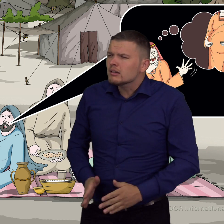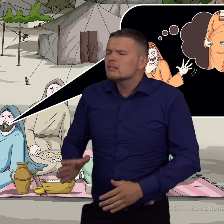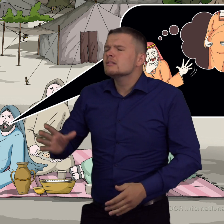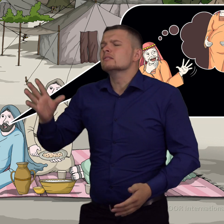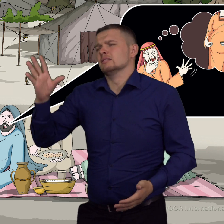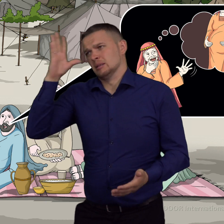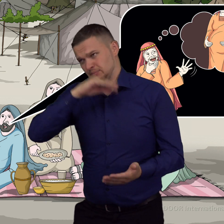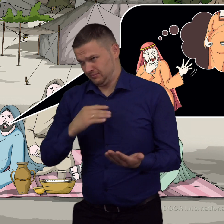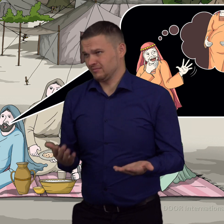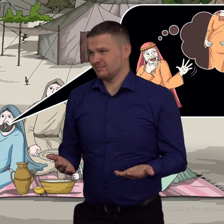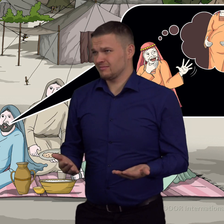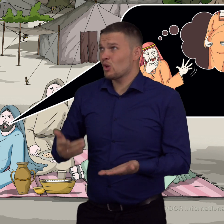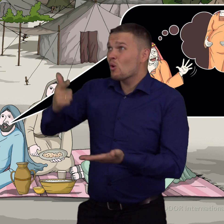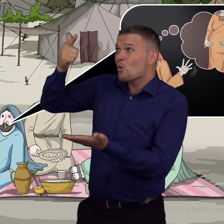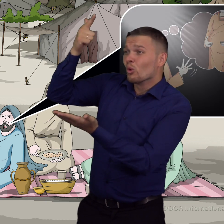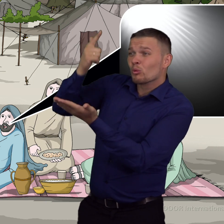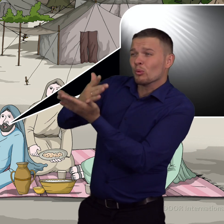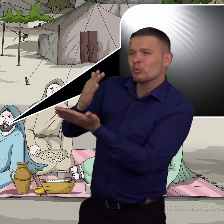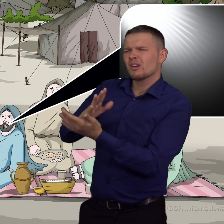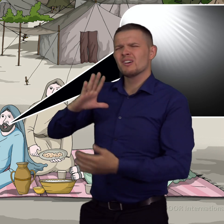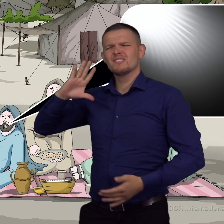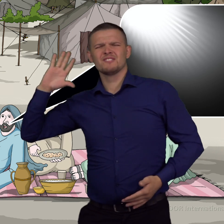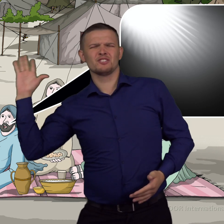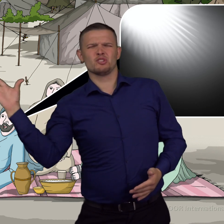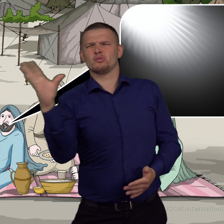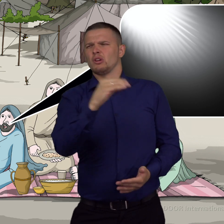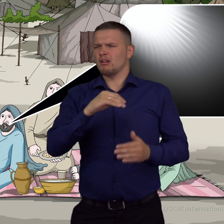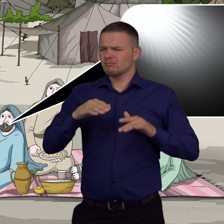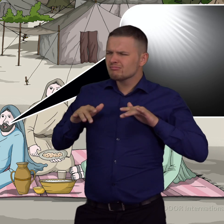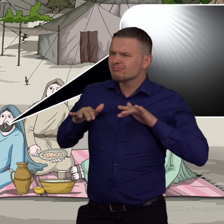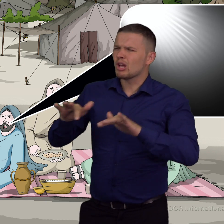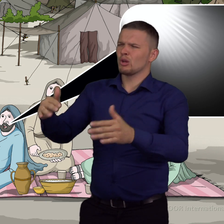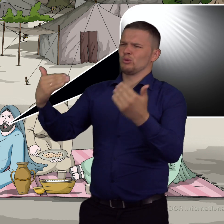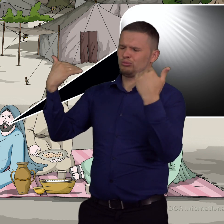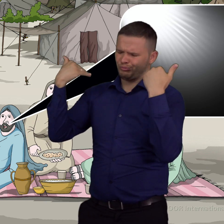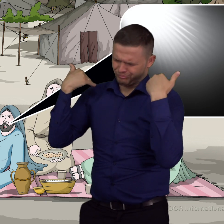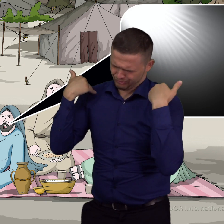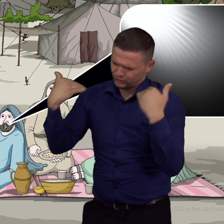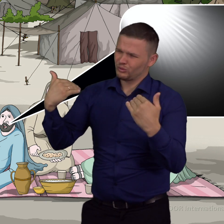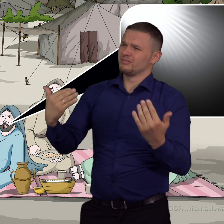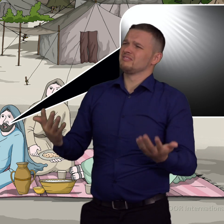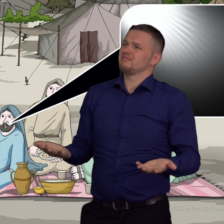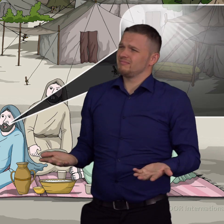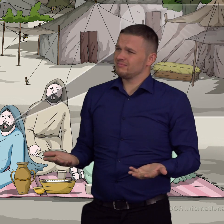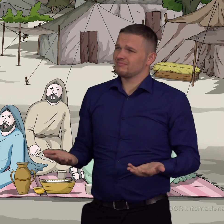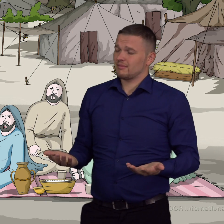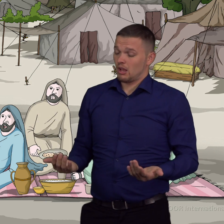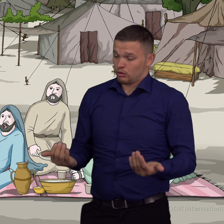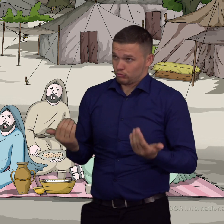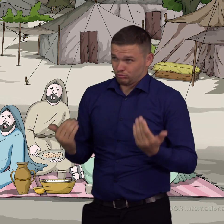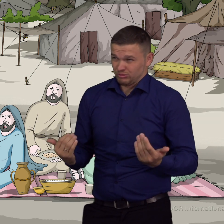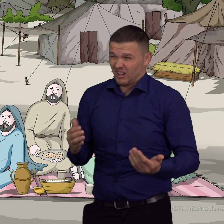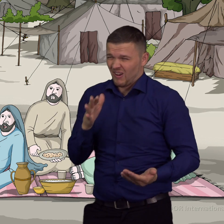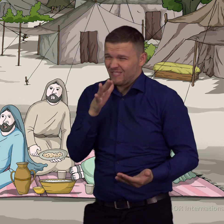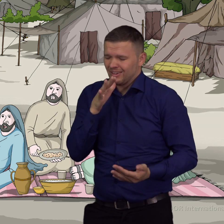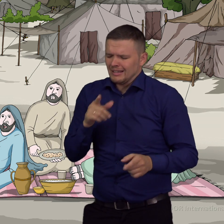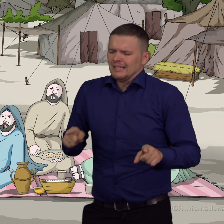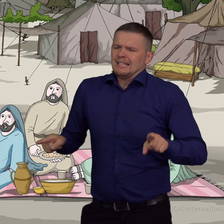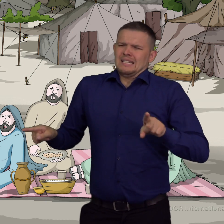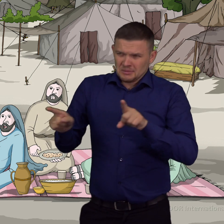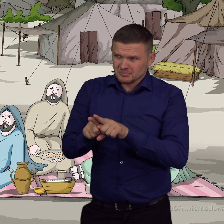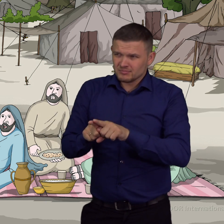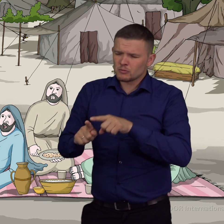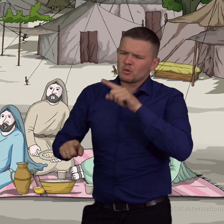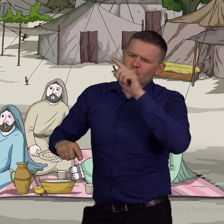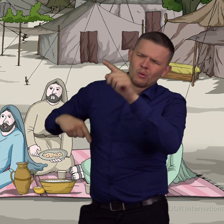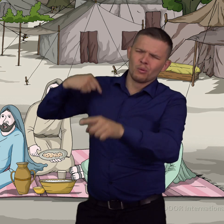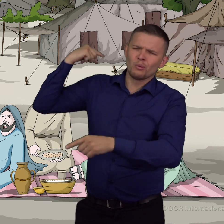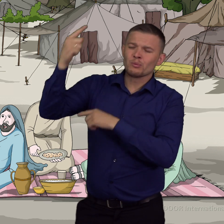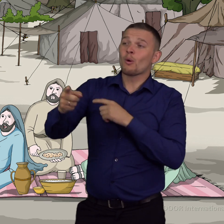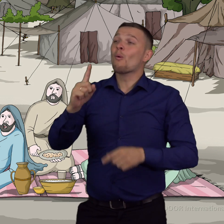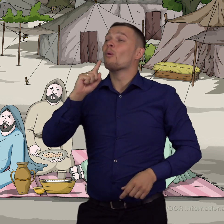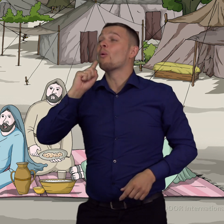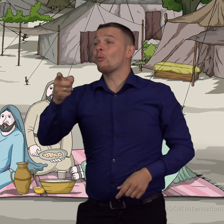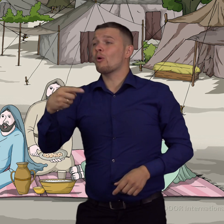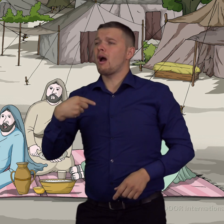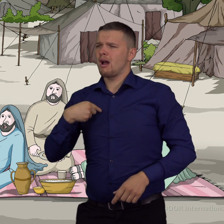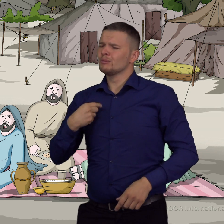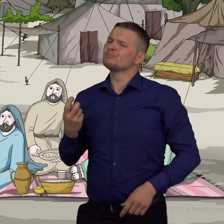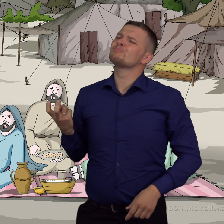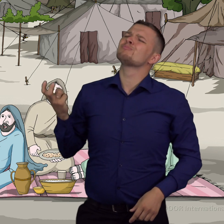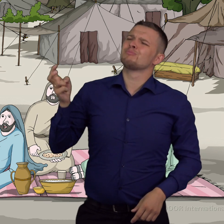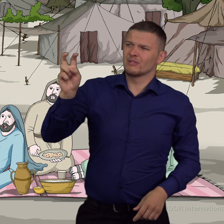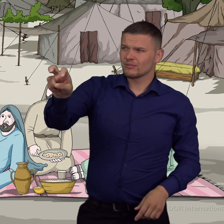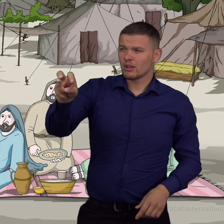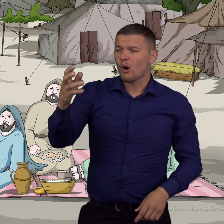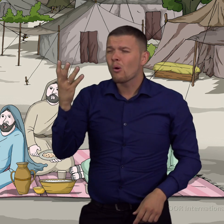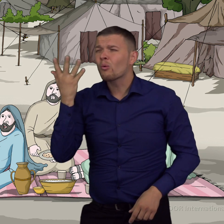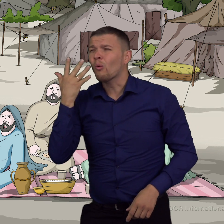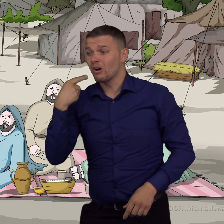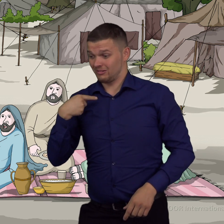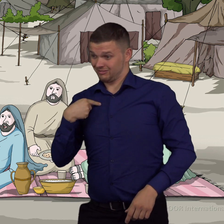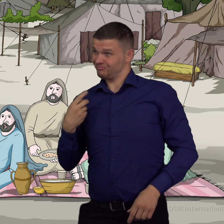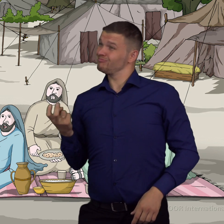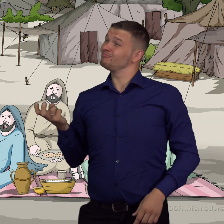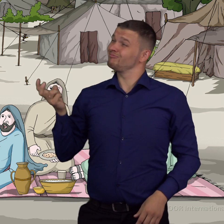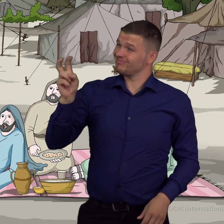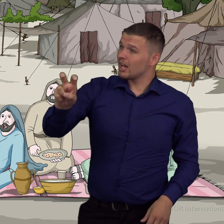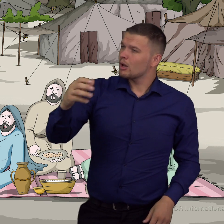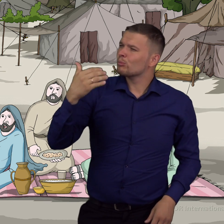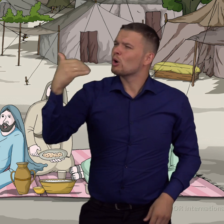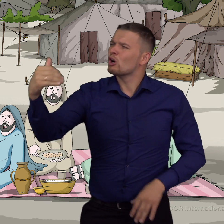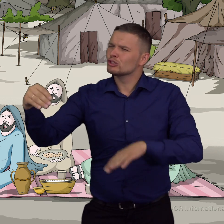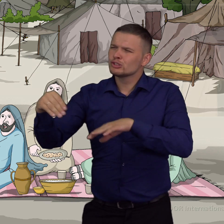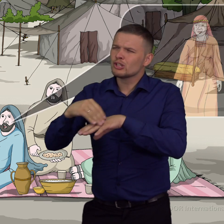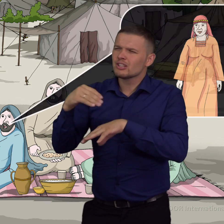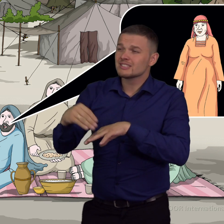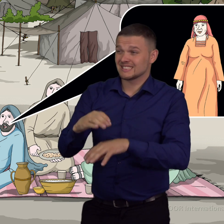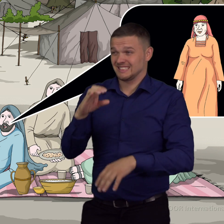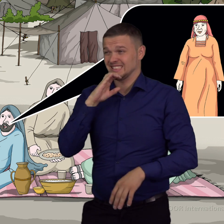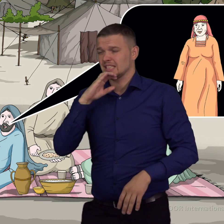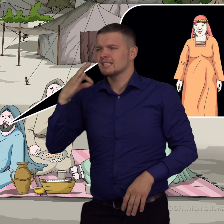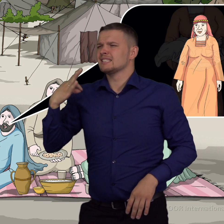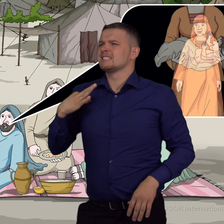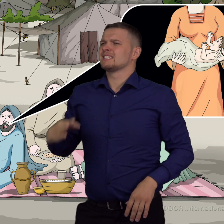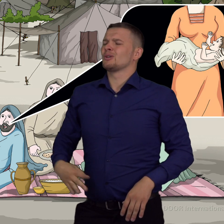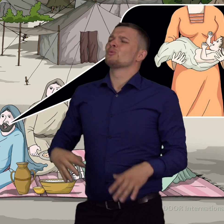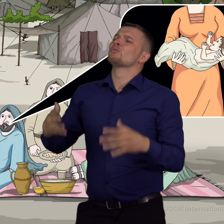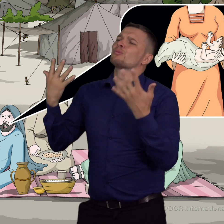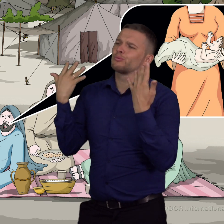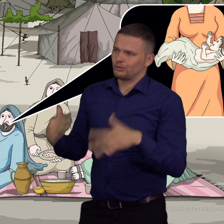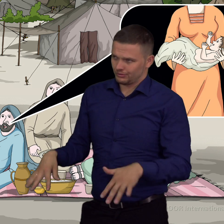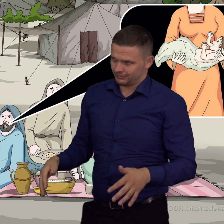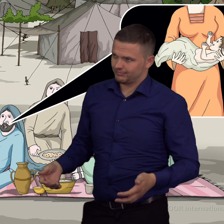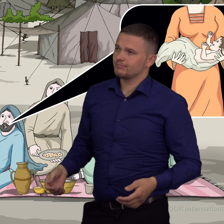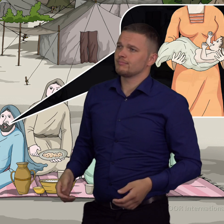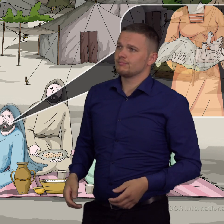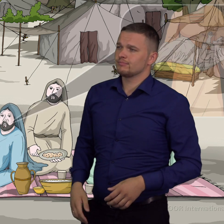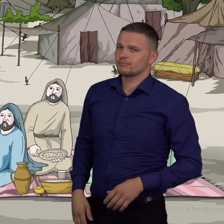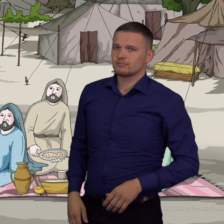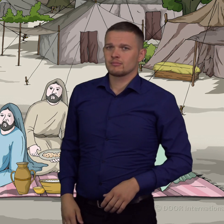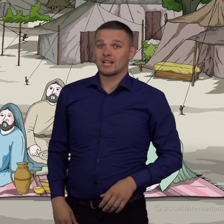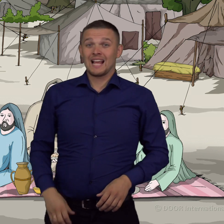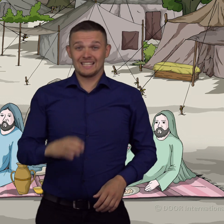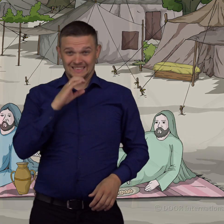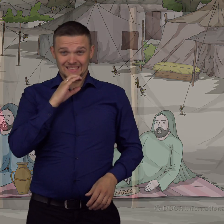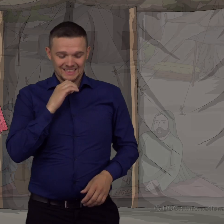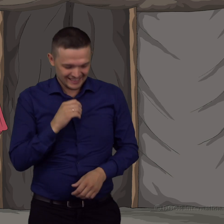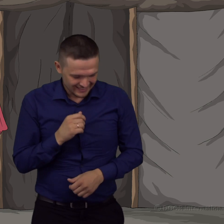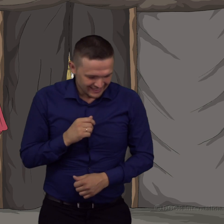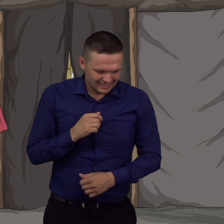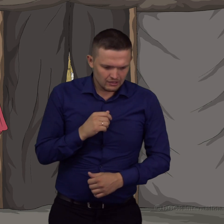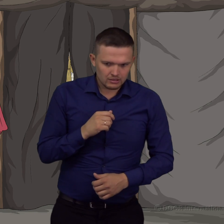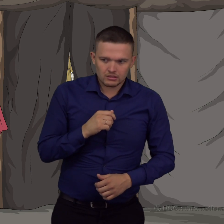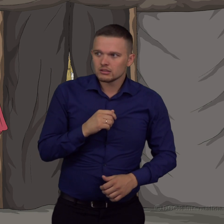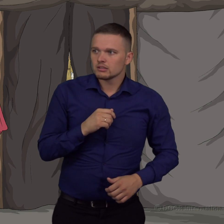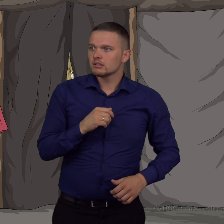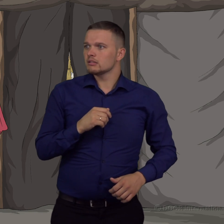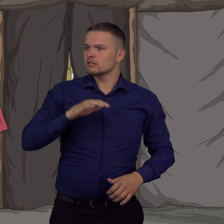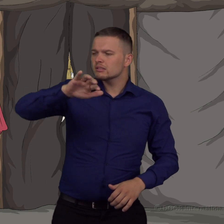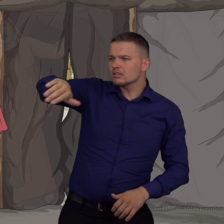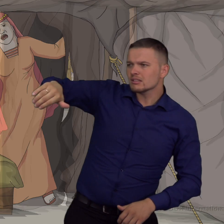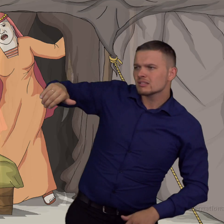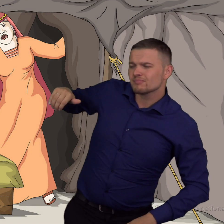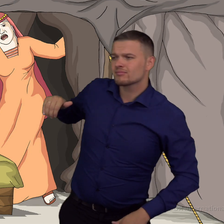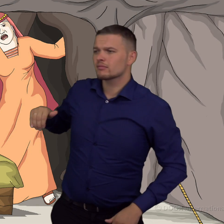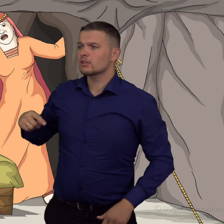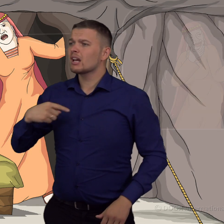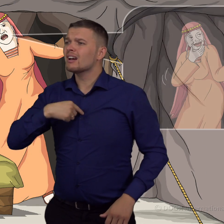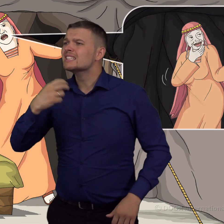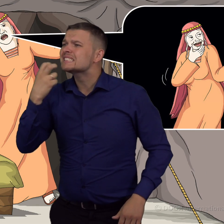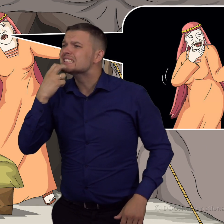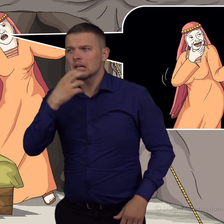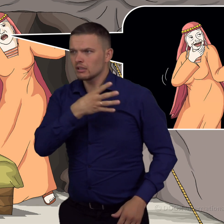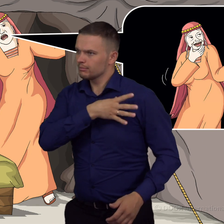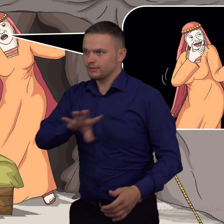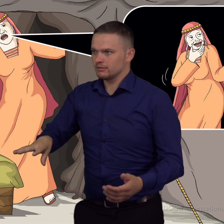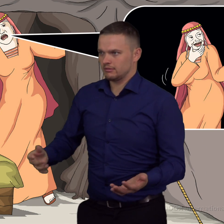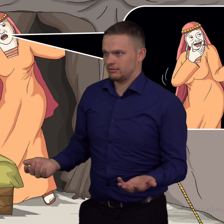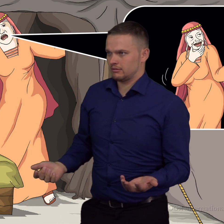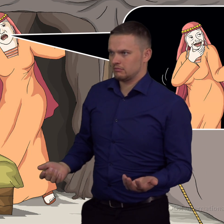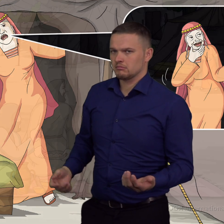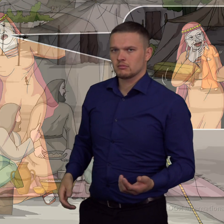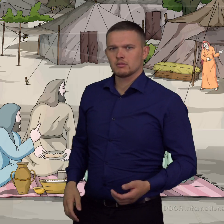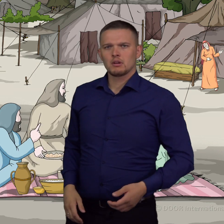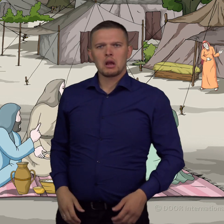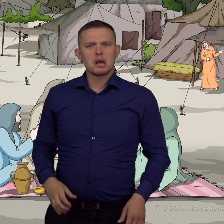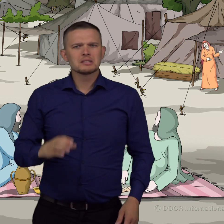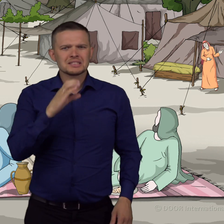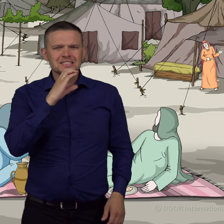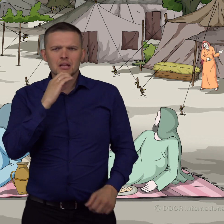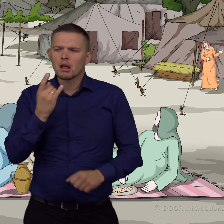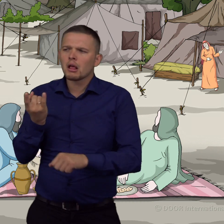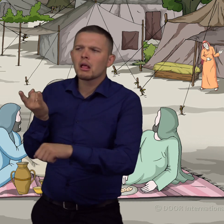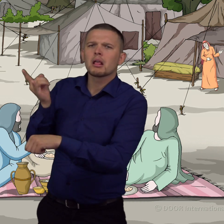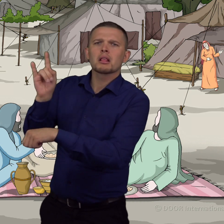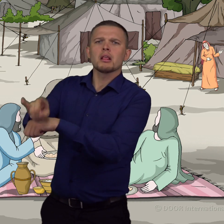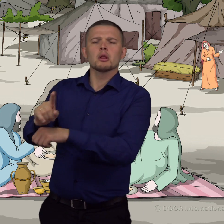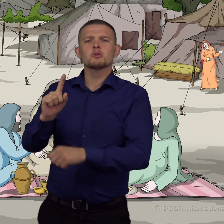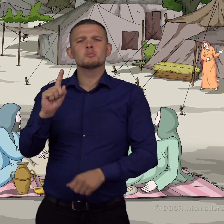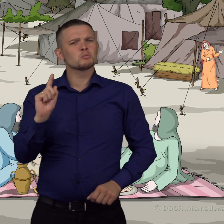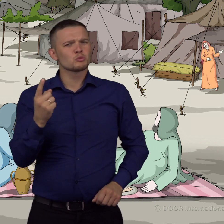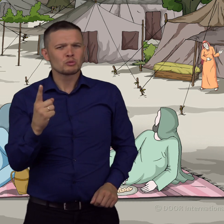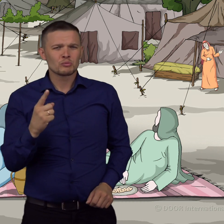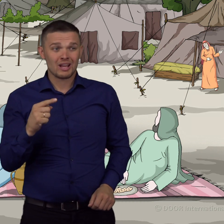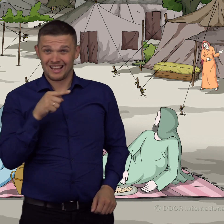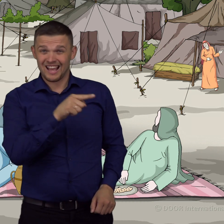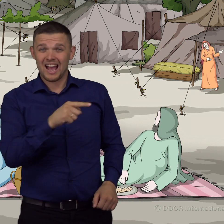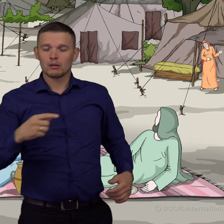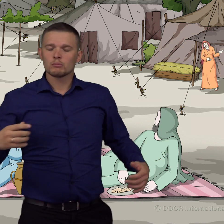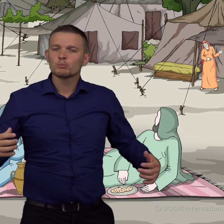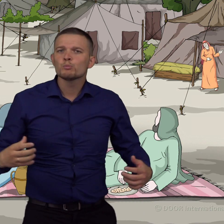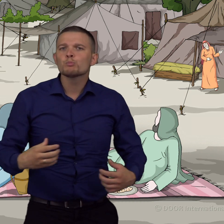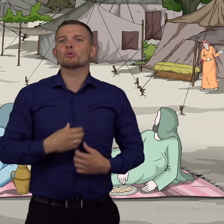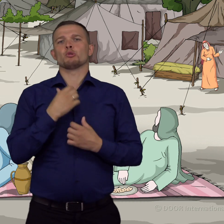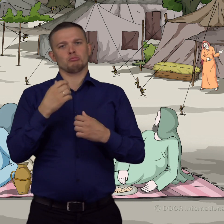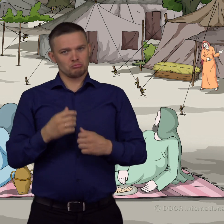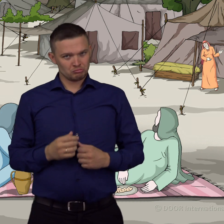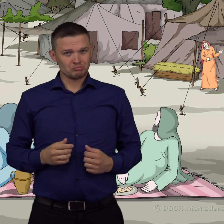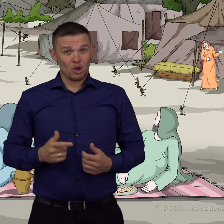Is anything too difficult for the LORD? At the appointed time I will return to you—in about a year—and Sarah will have a son.” But Sarah was afraid, so she denied it and said, “I did not laugh.”